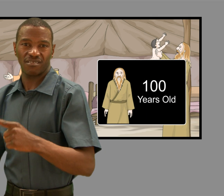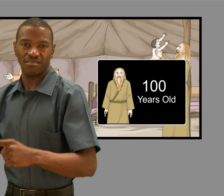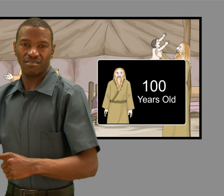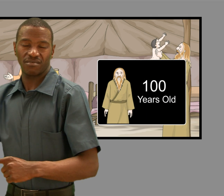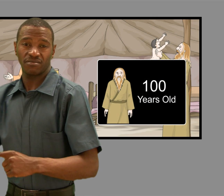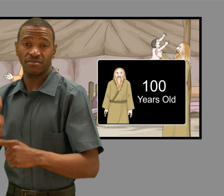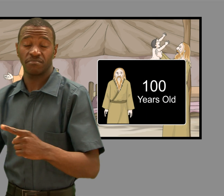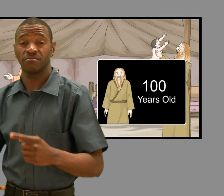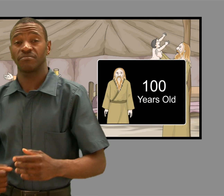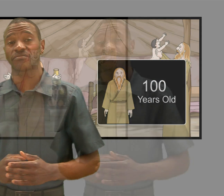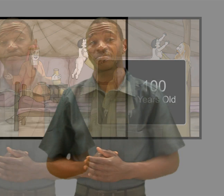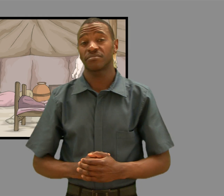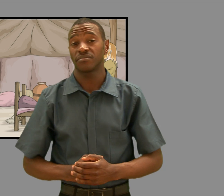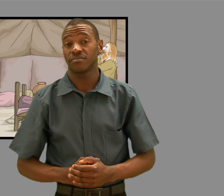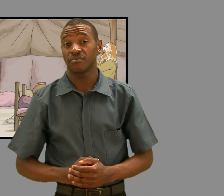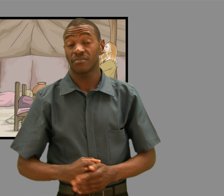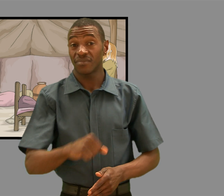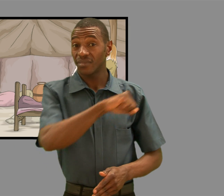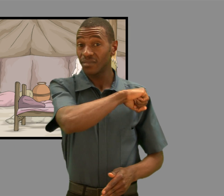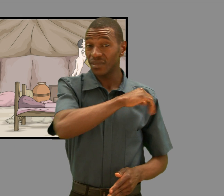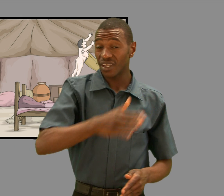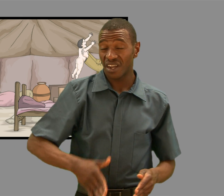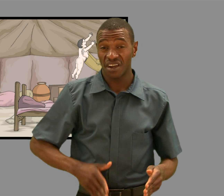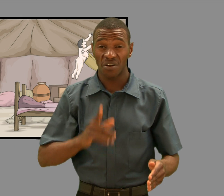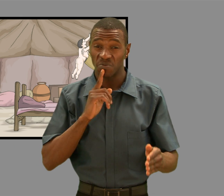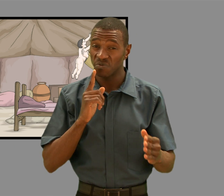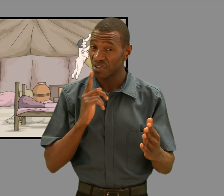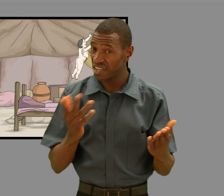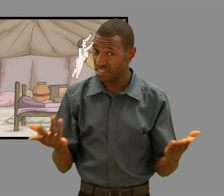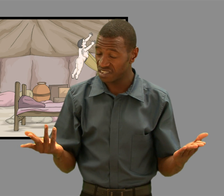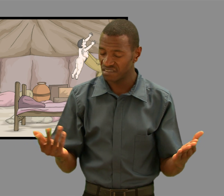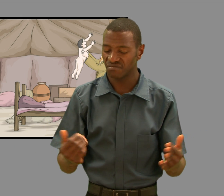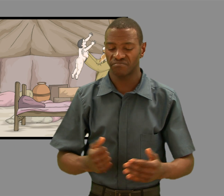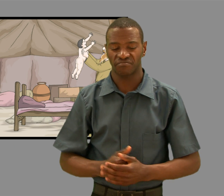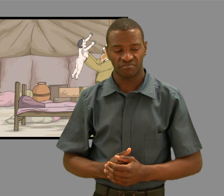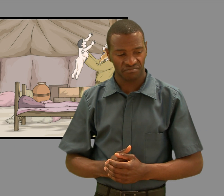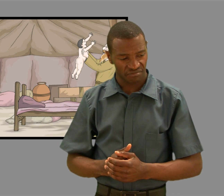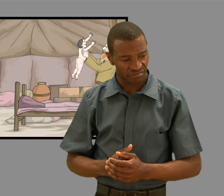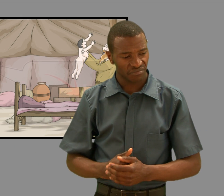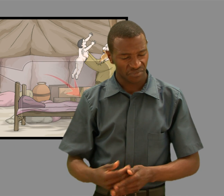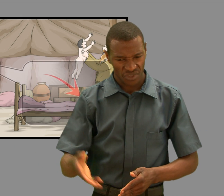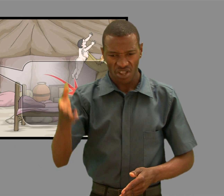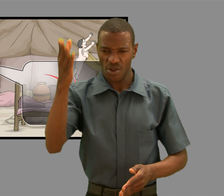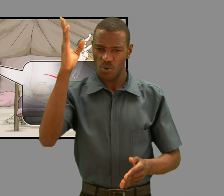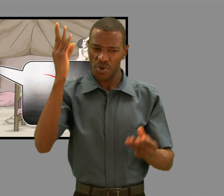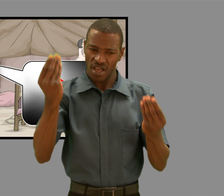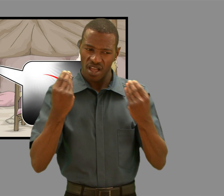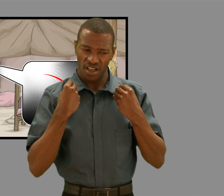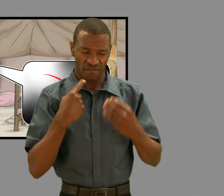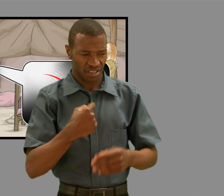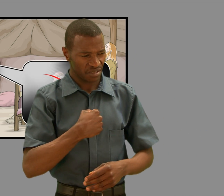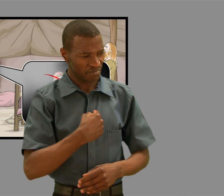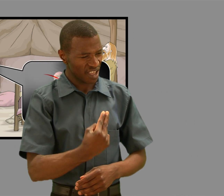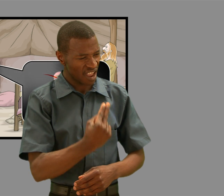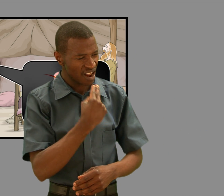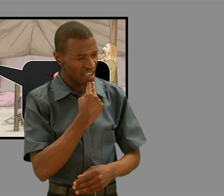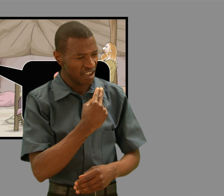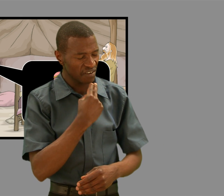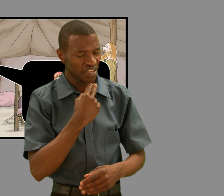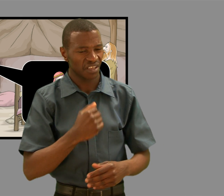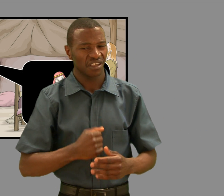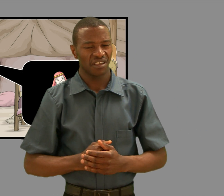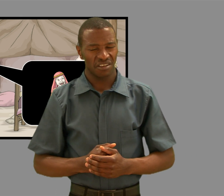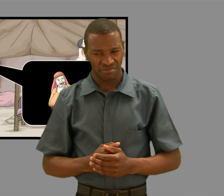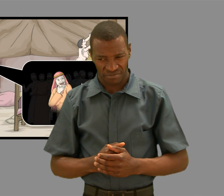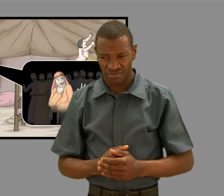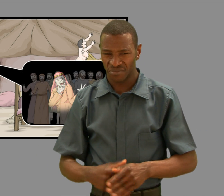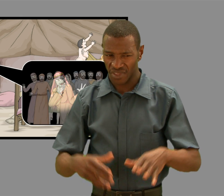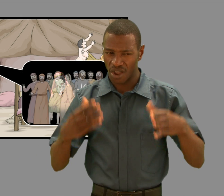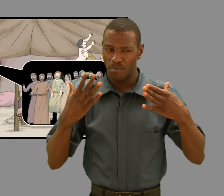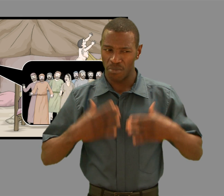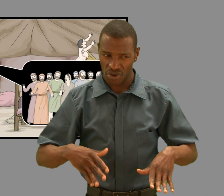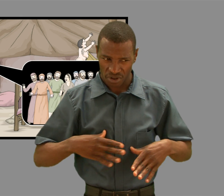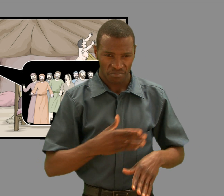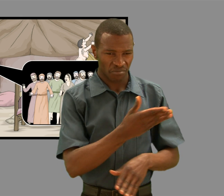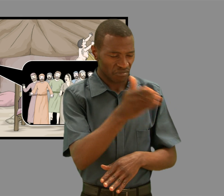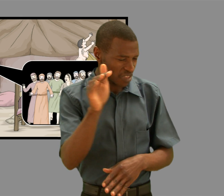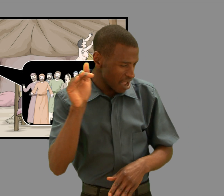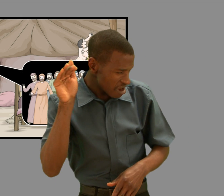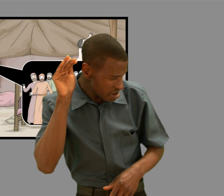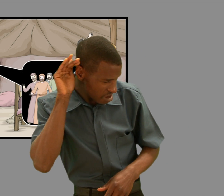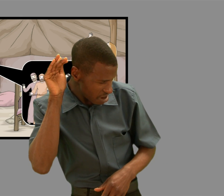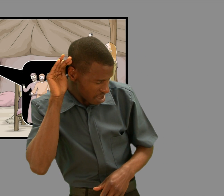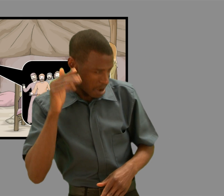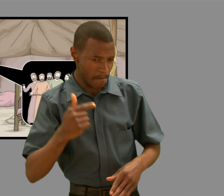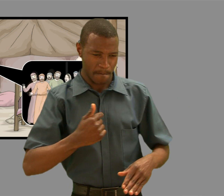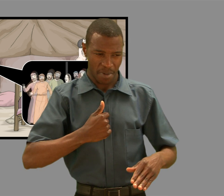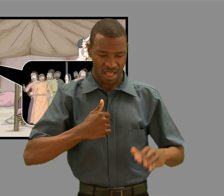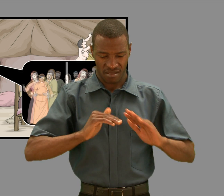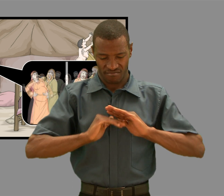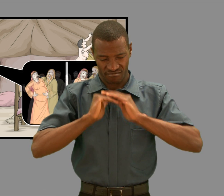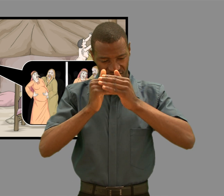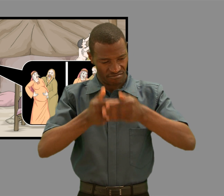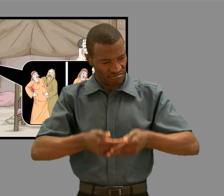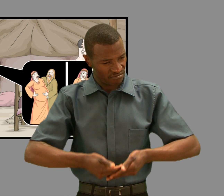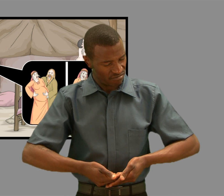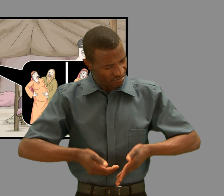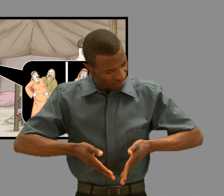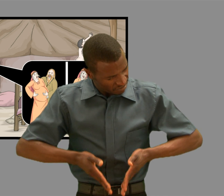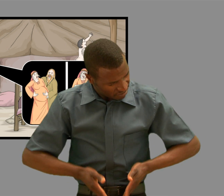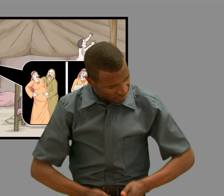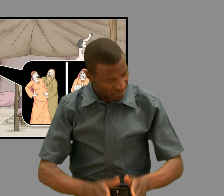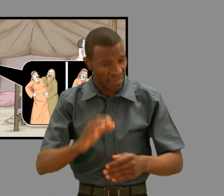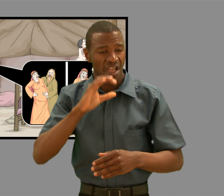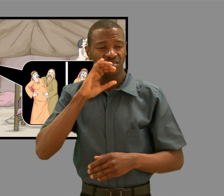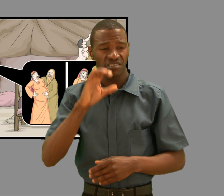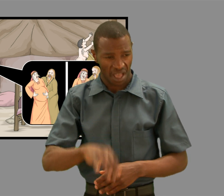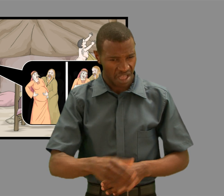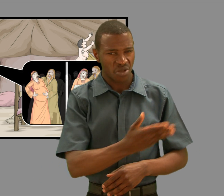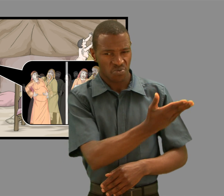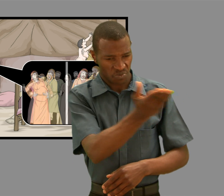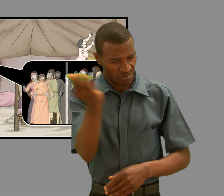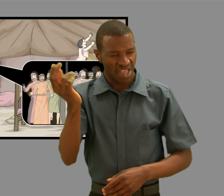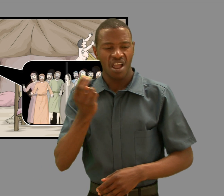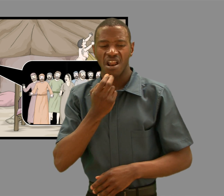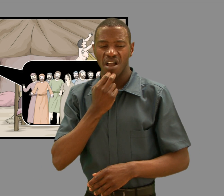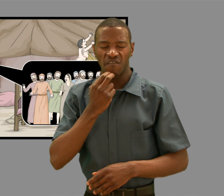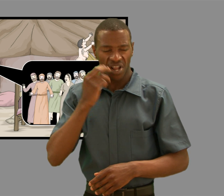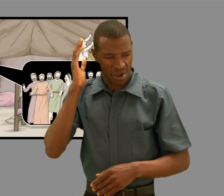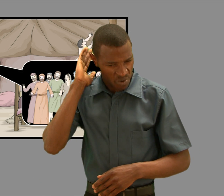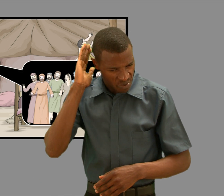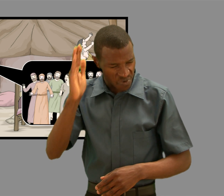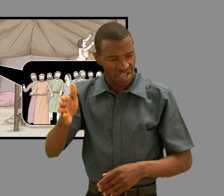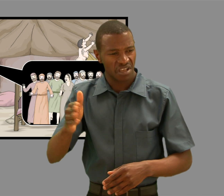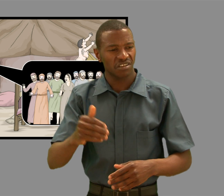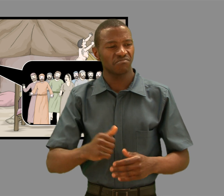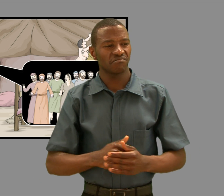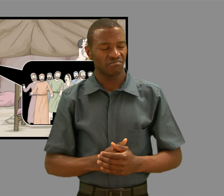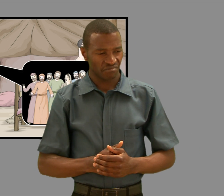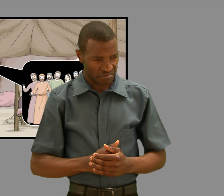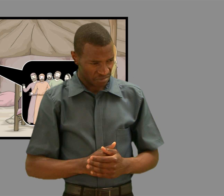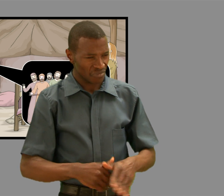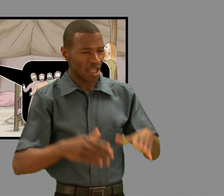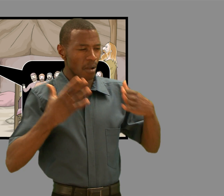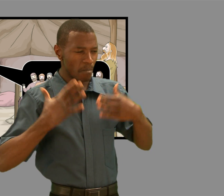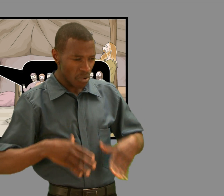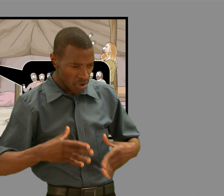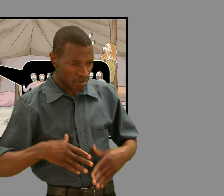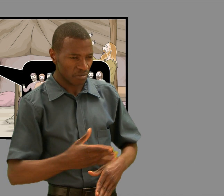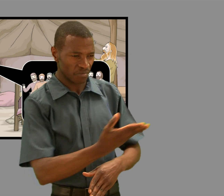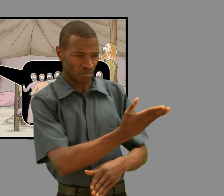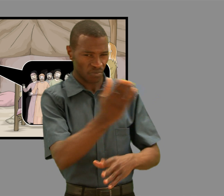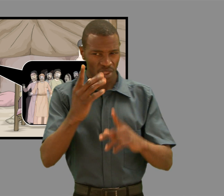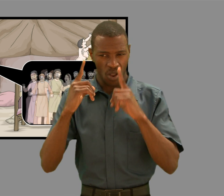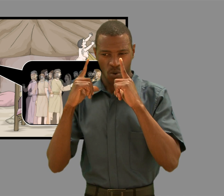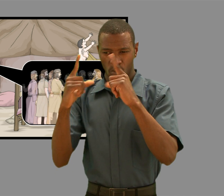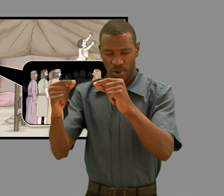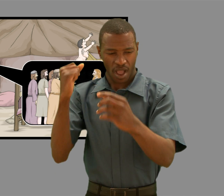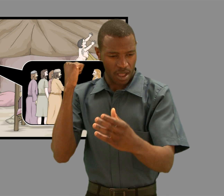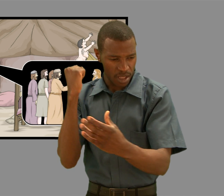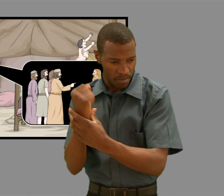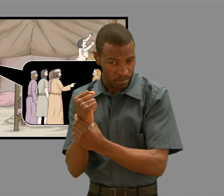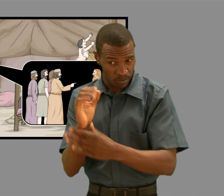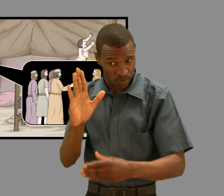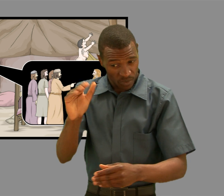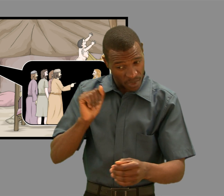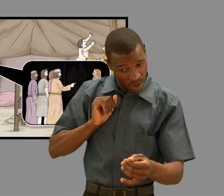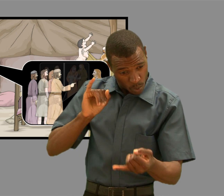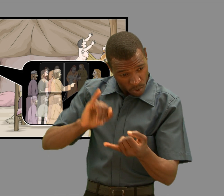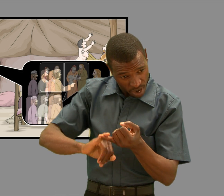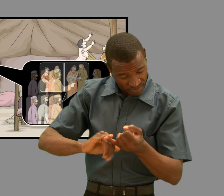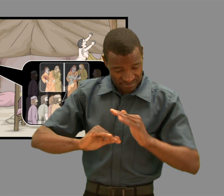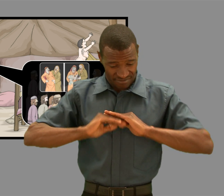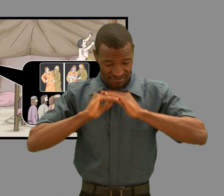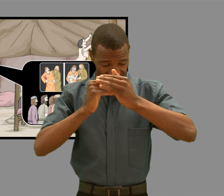Then Sarah said, “God has made me laugh, and everyone who hears of this will laugh with me.”